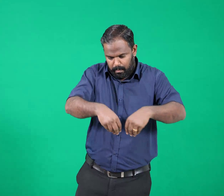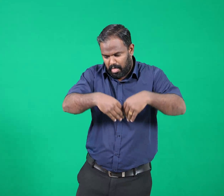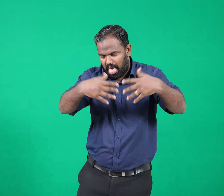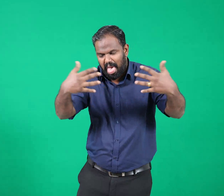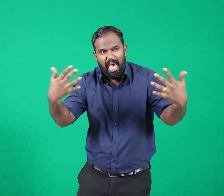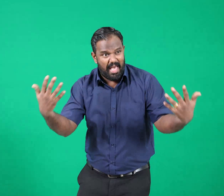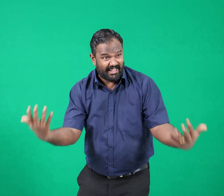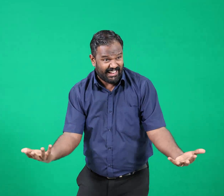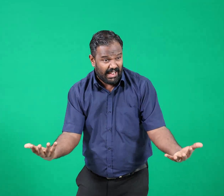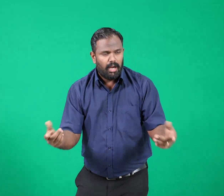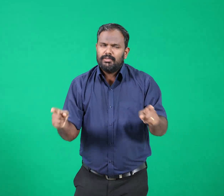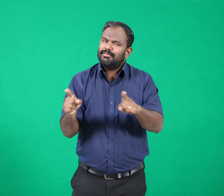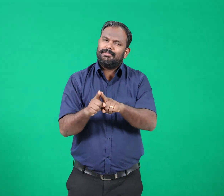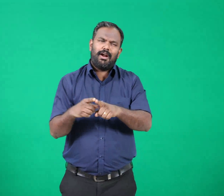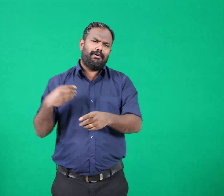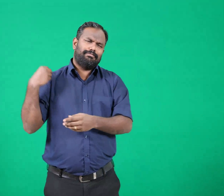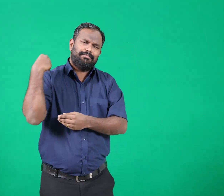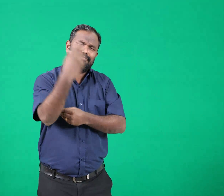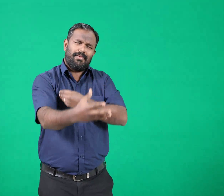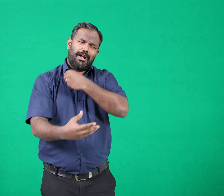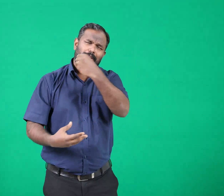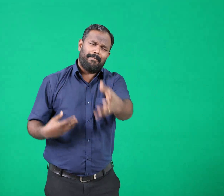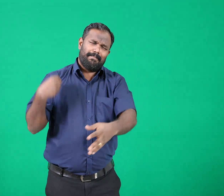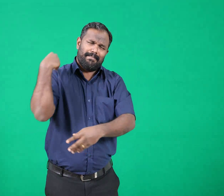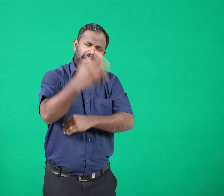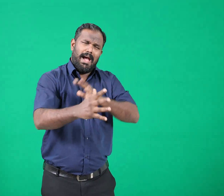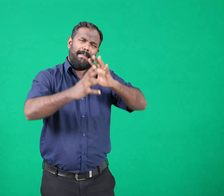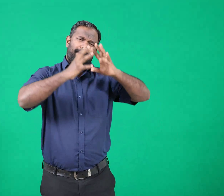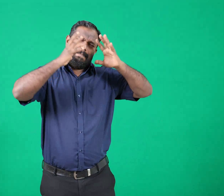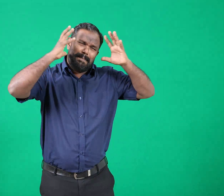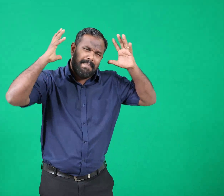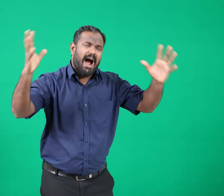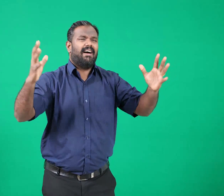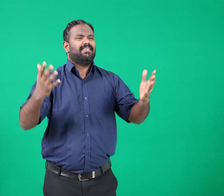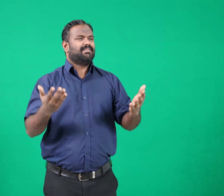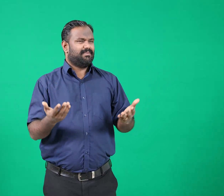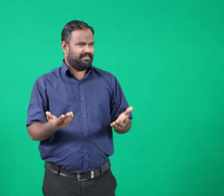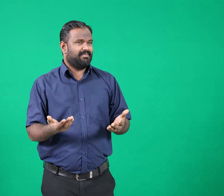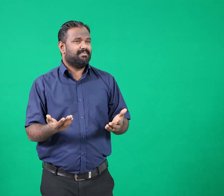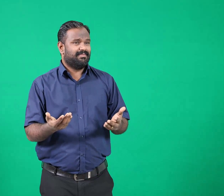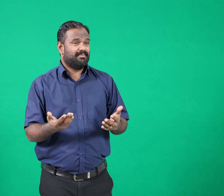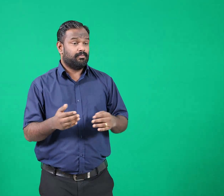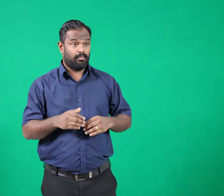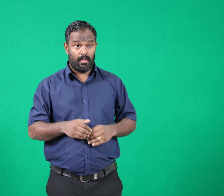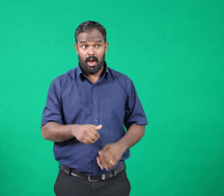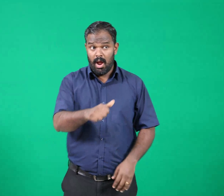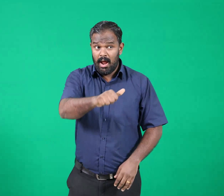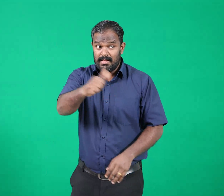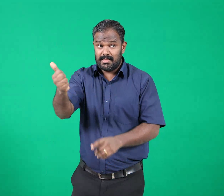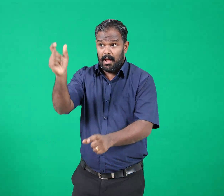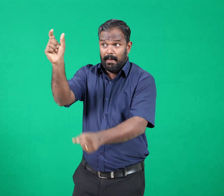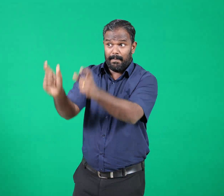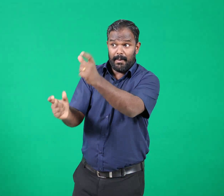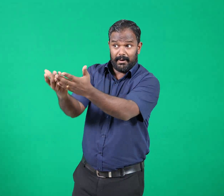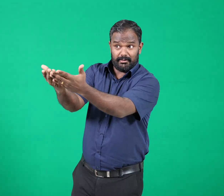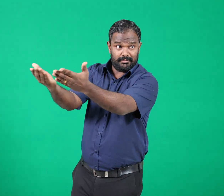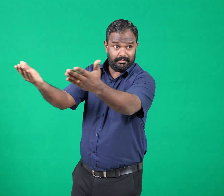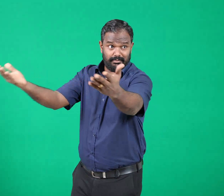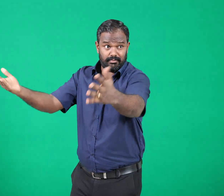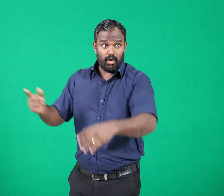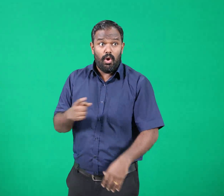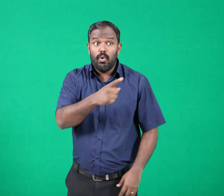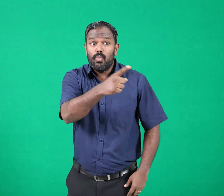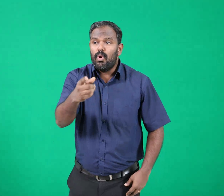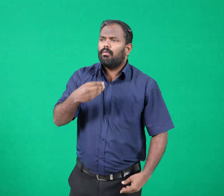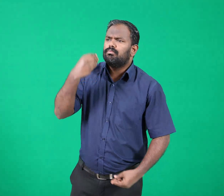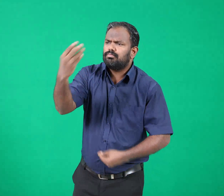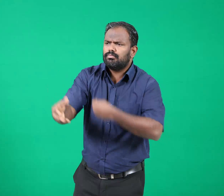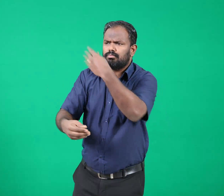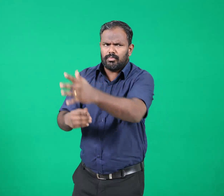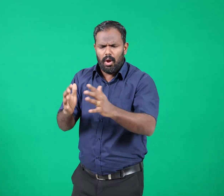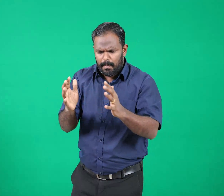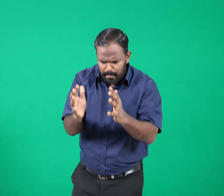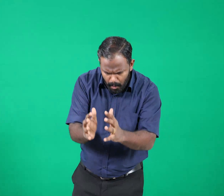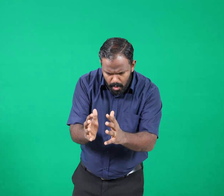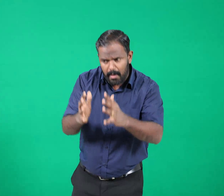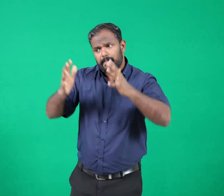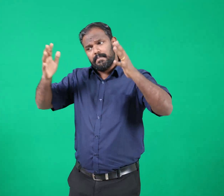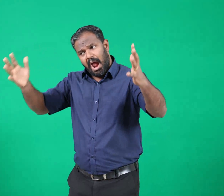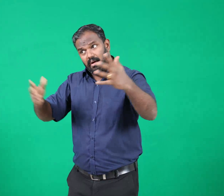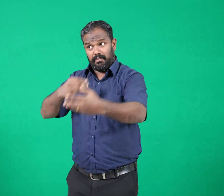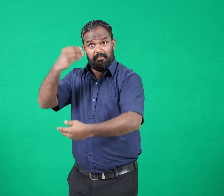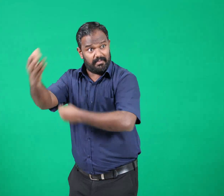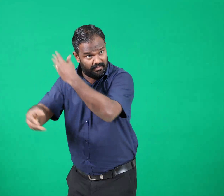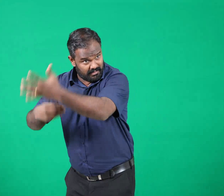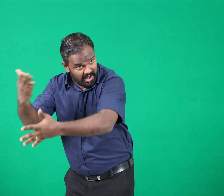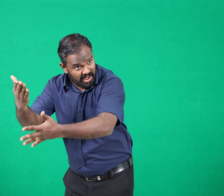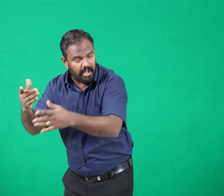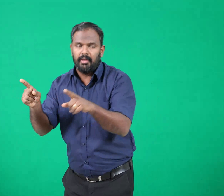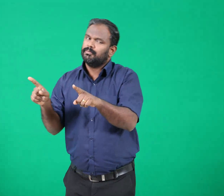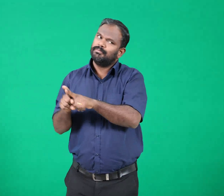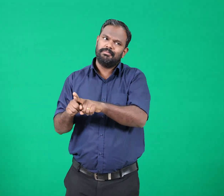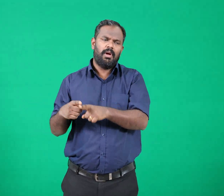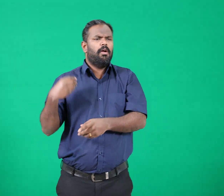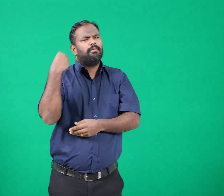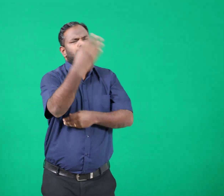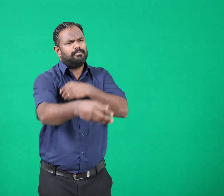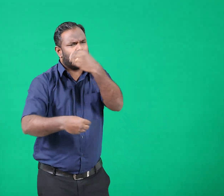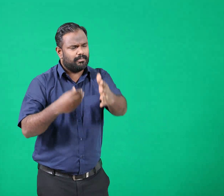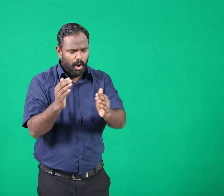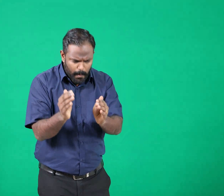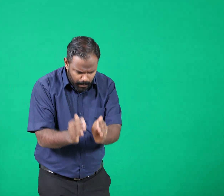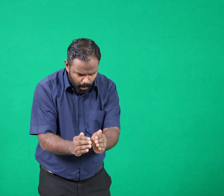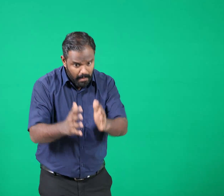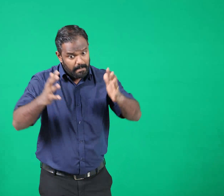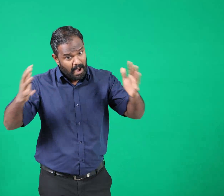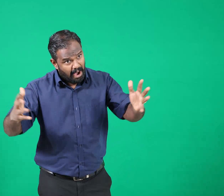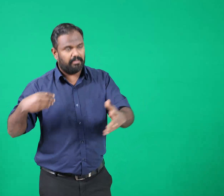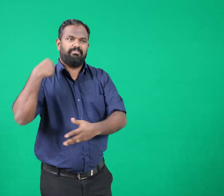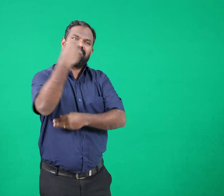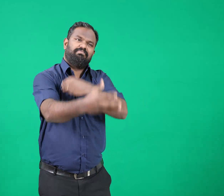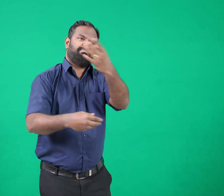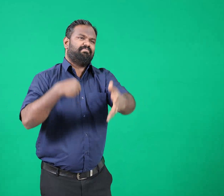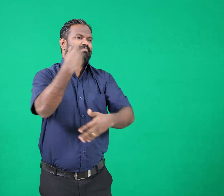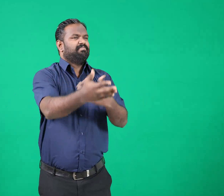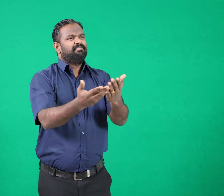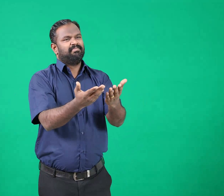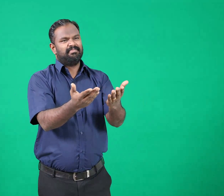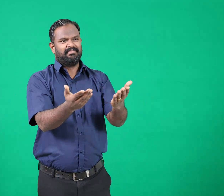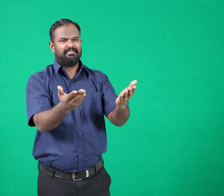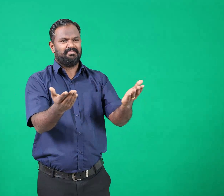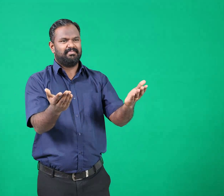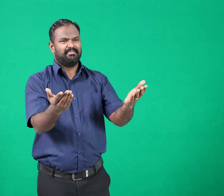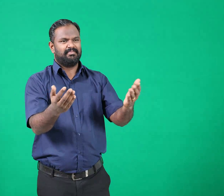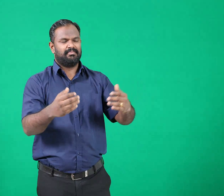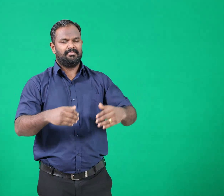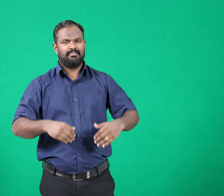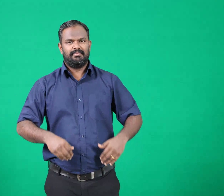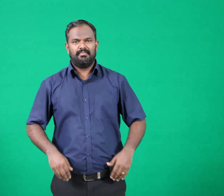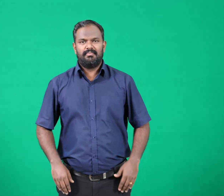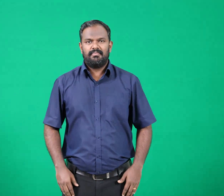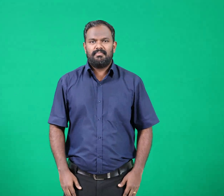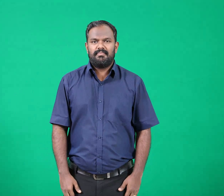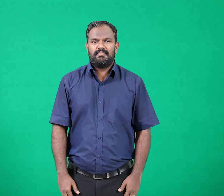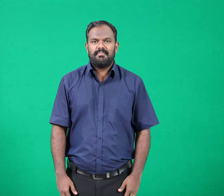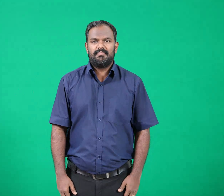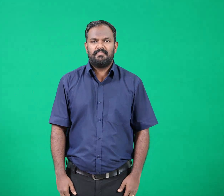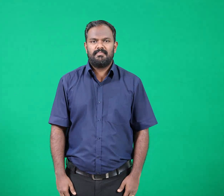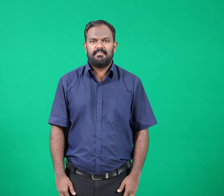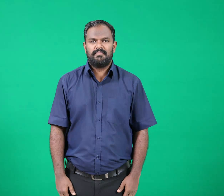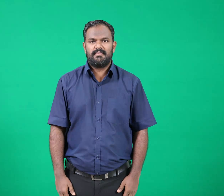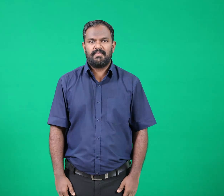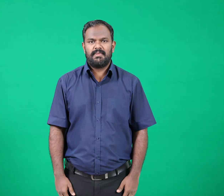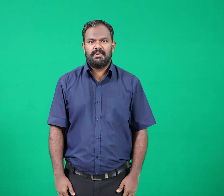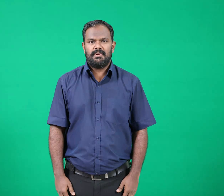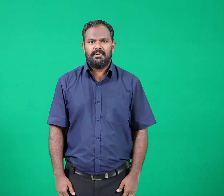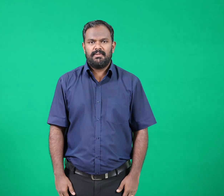For with the measure you use, it will be measured back to you."